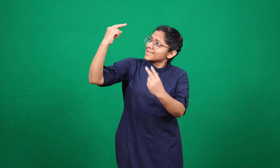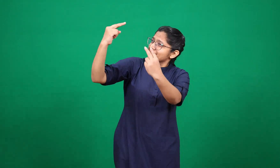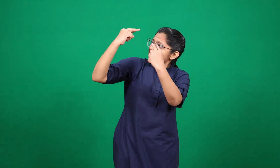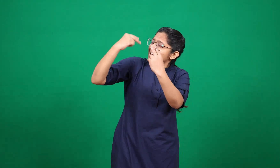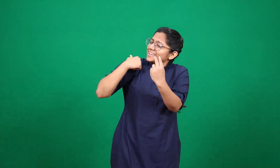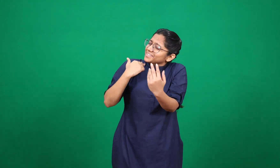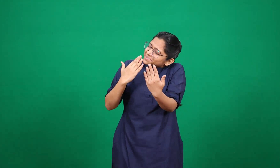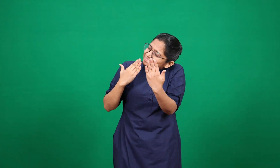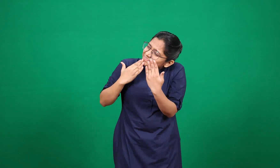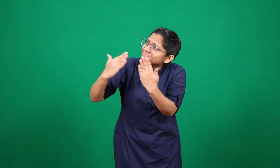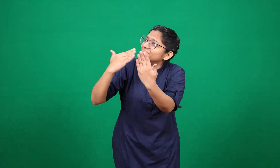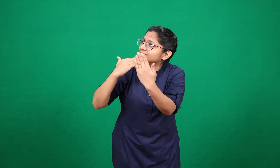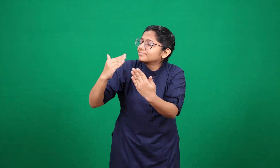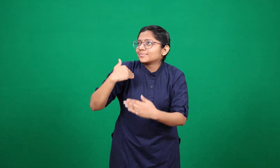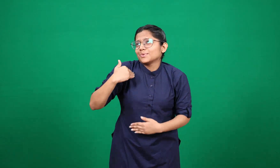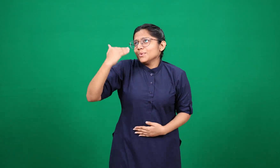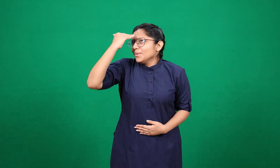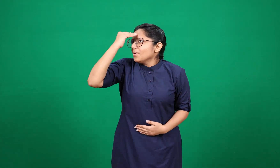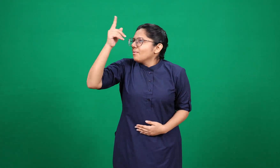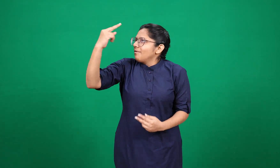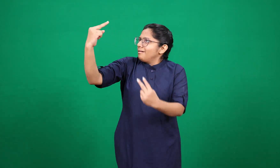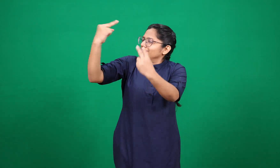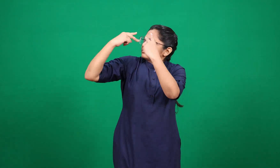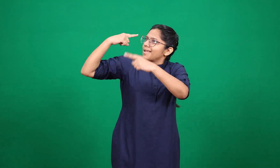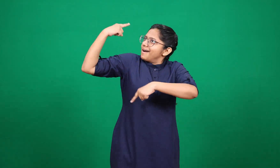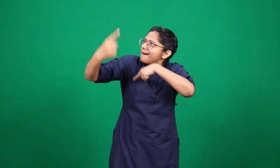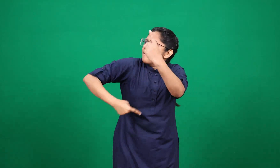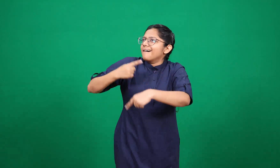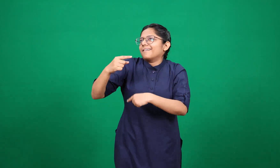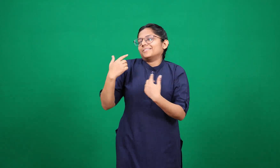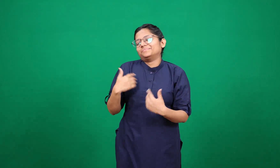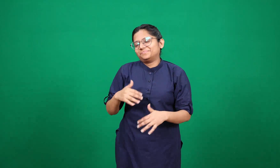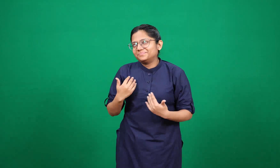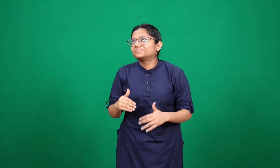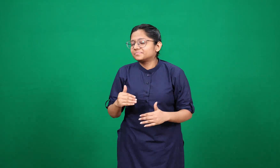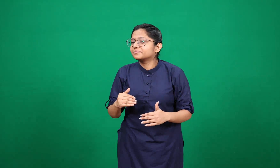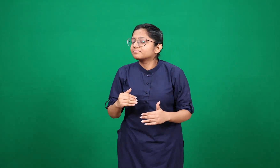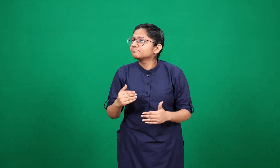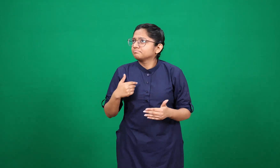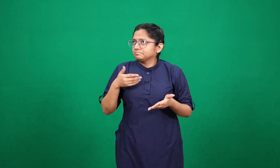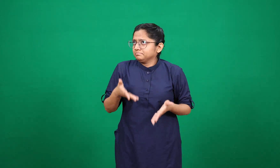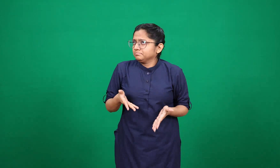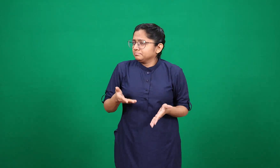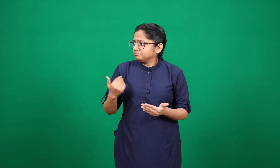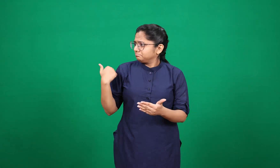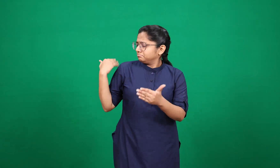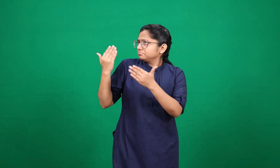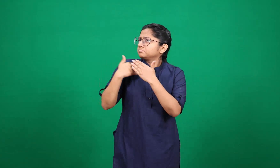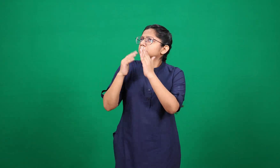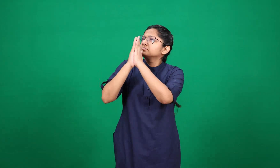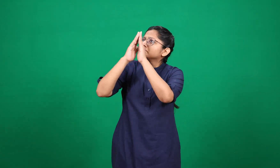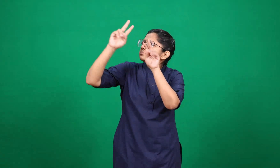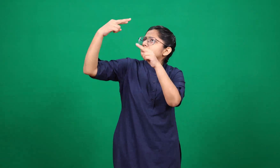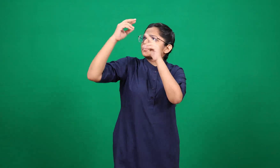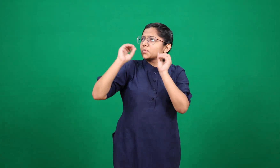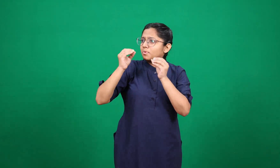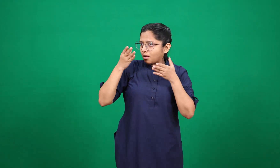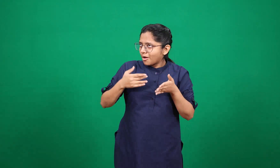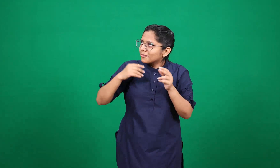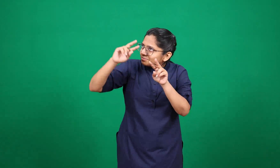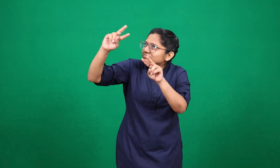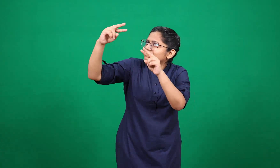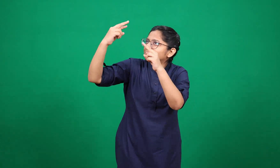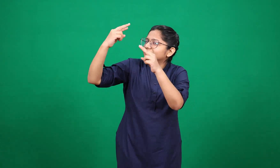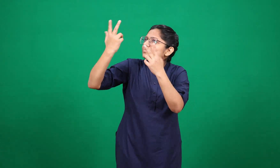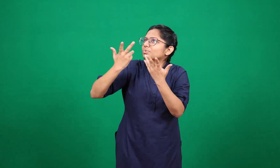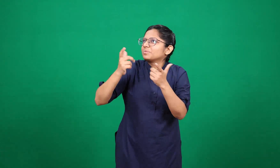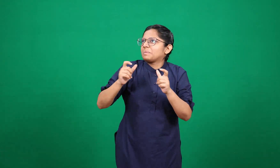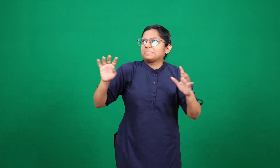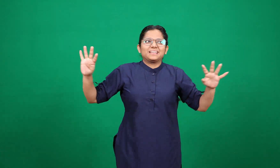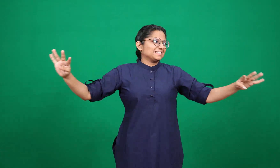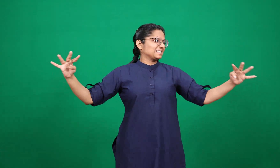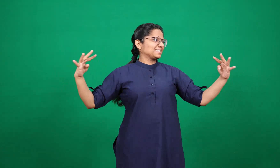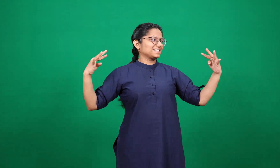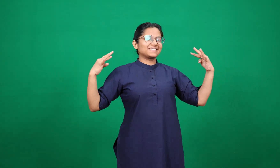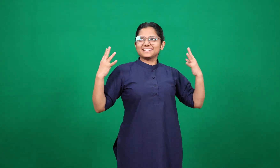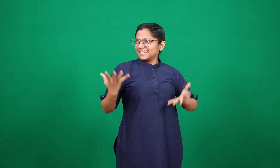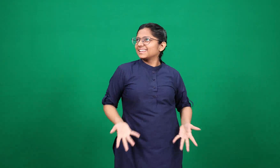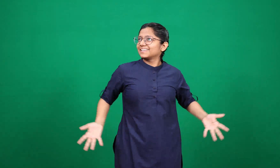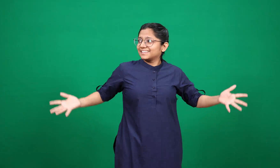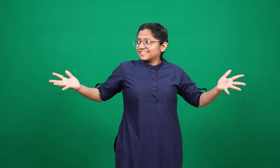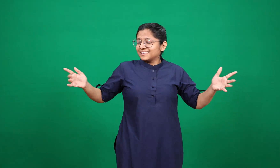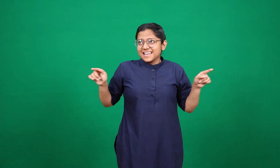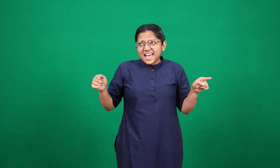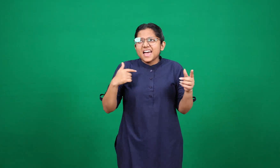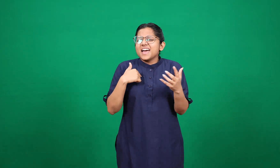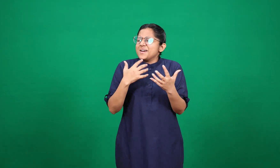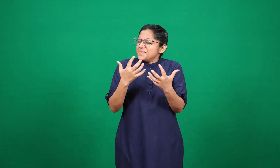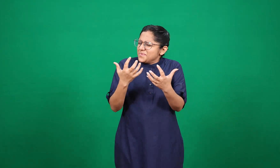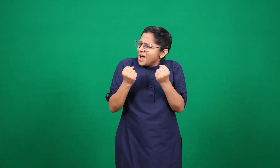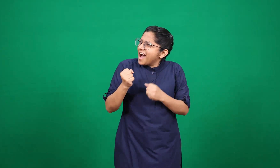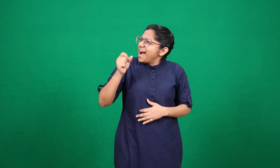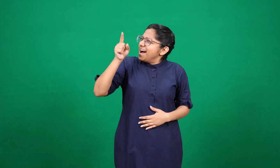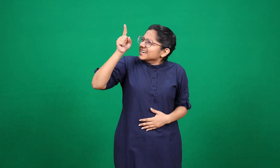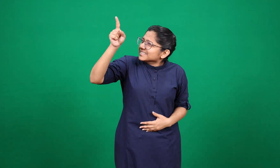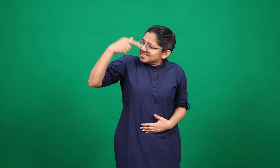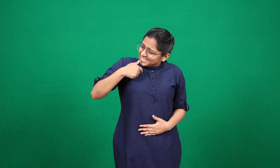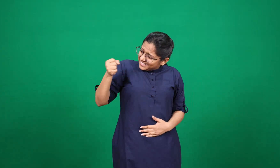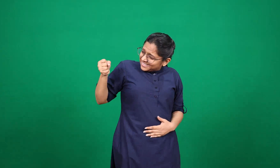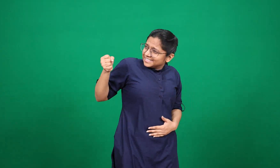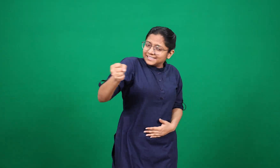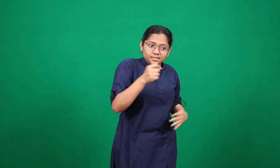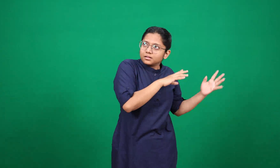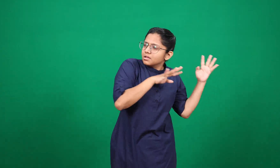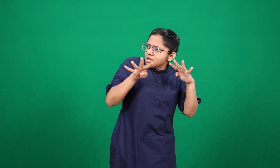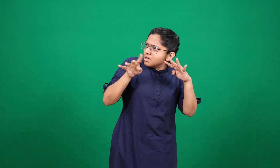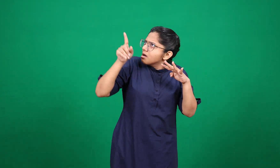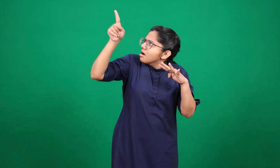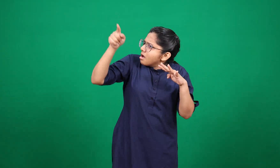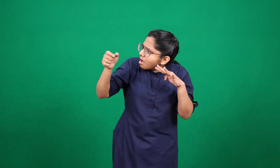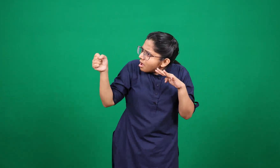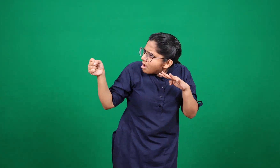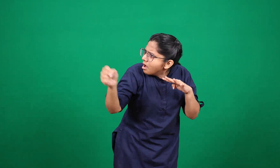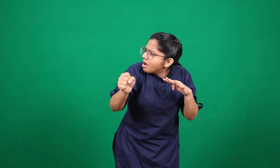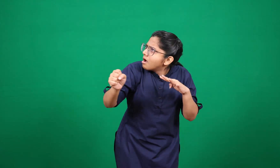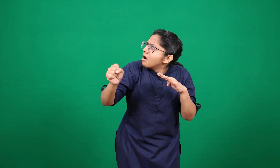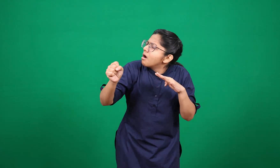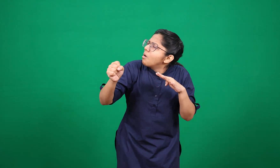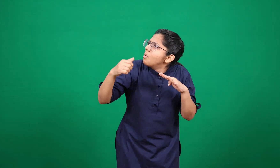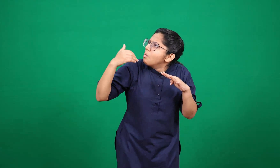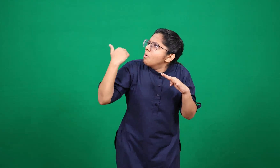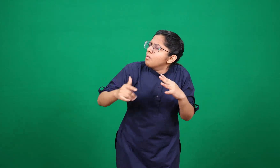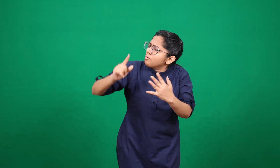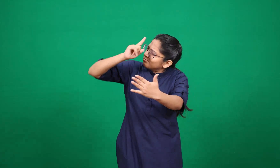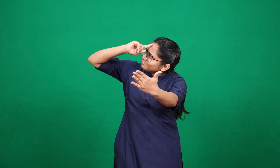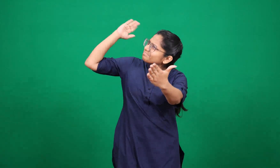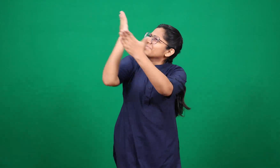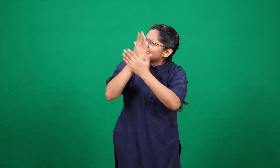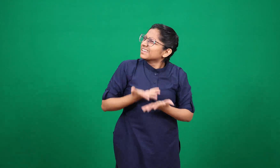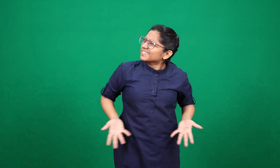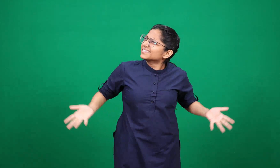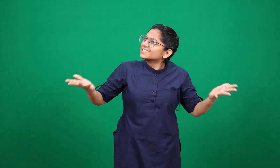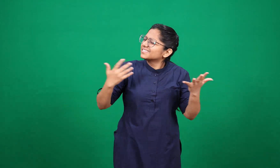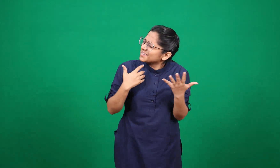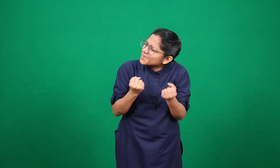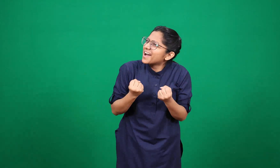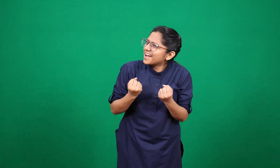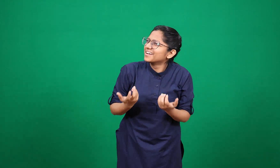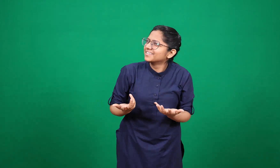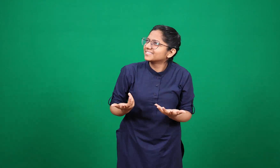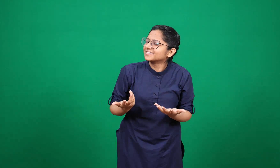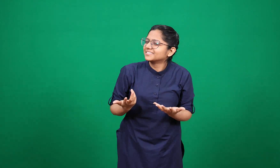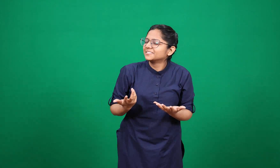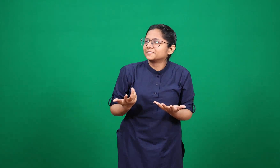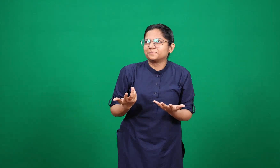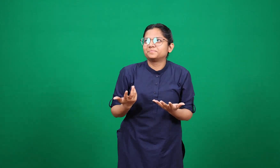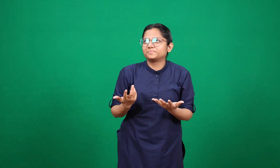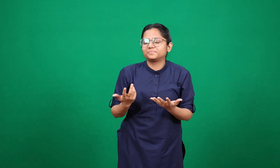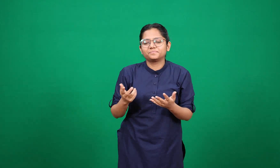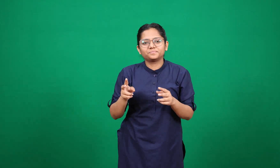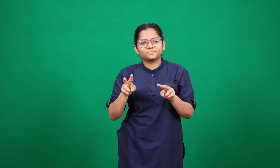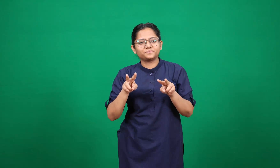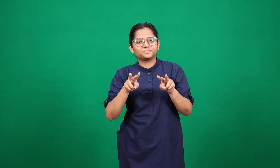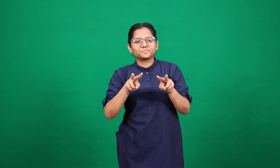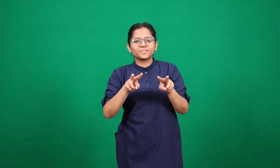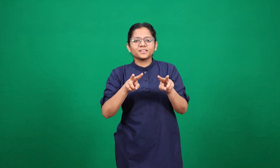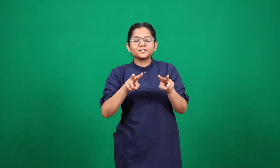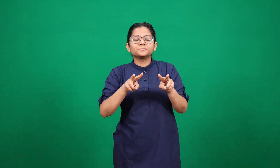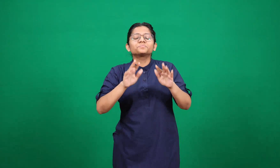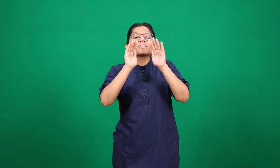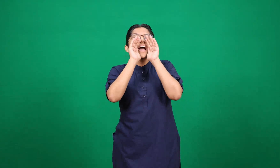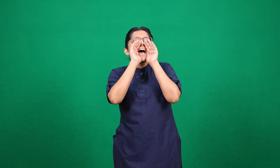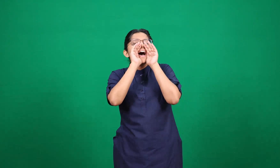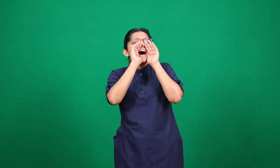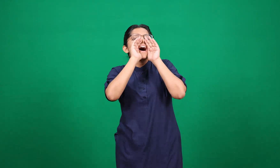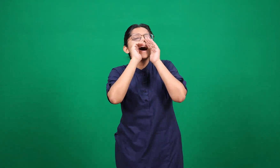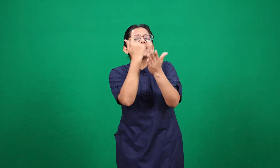I knew that You always hear Me, but I say this for the benefit of the people standing here, so they may believe that You sent Me."